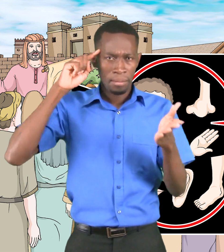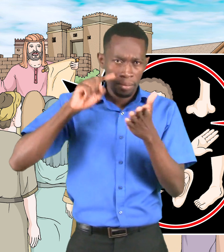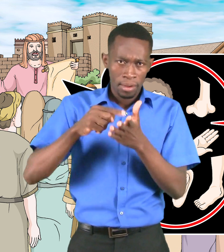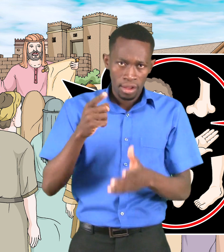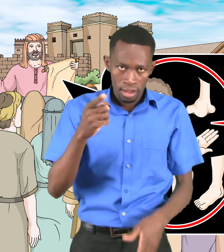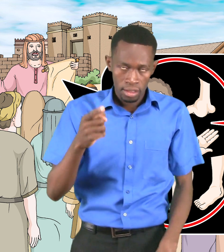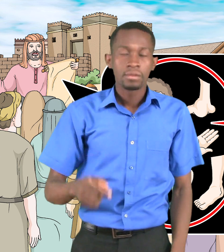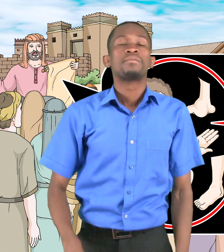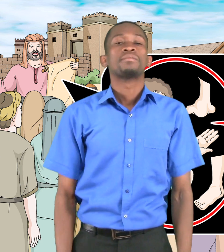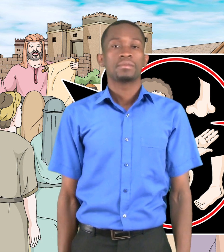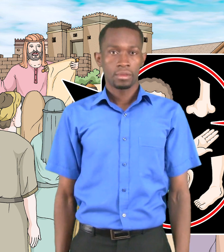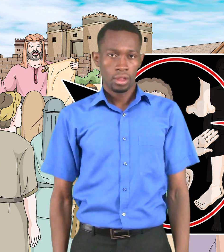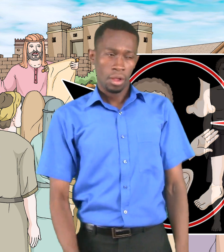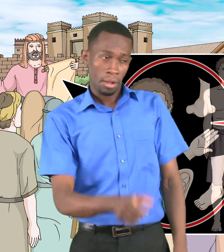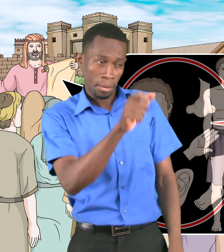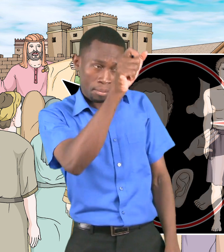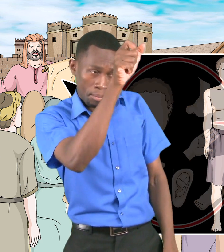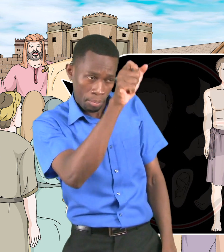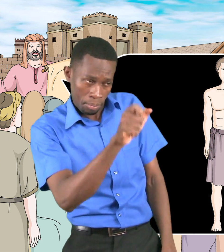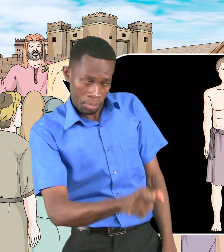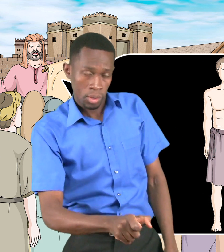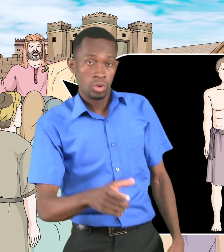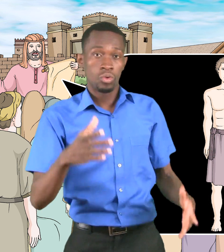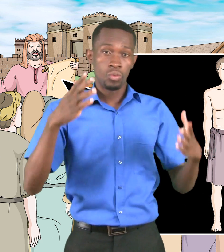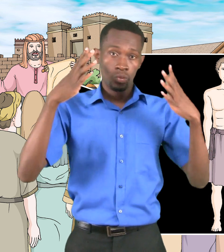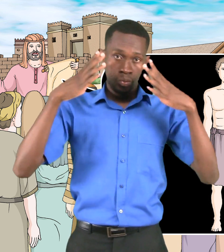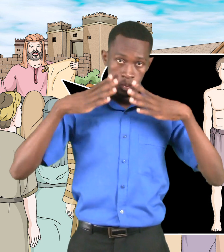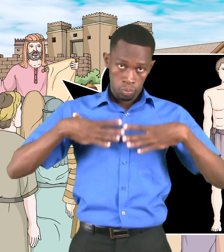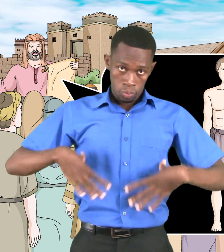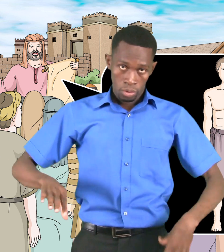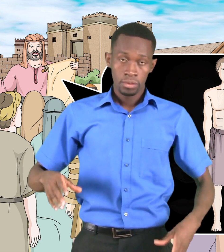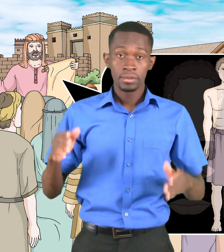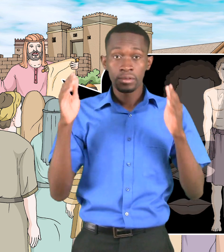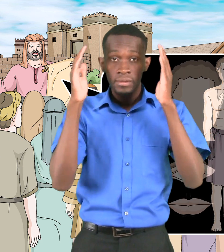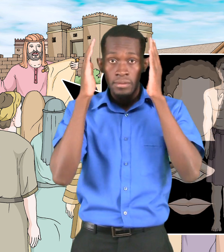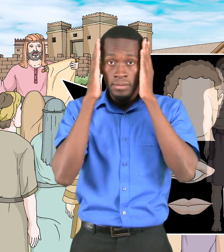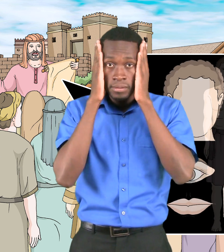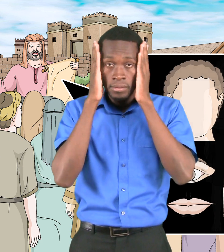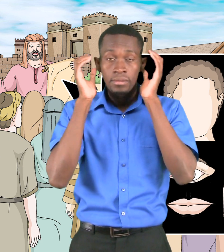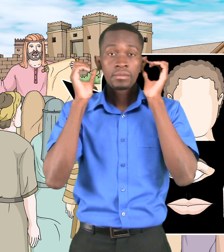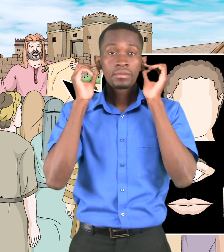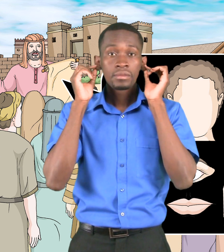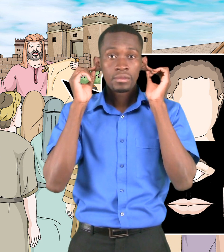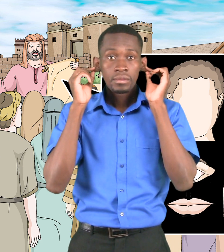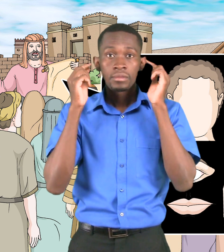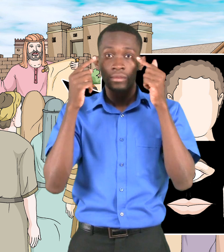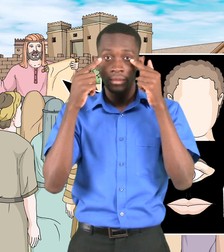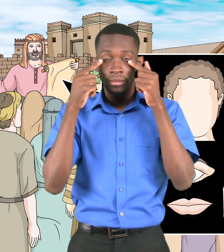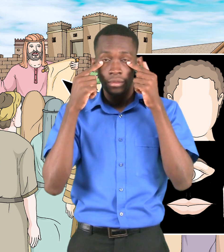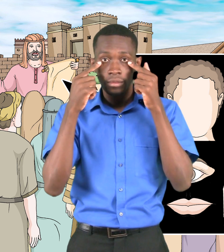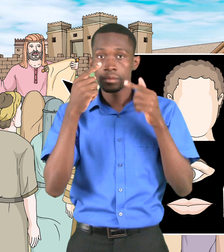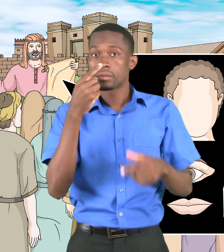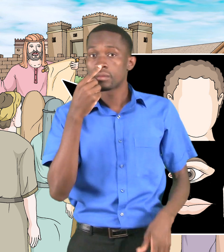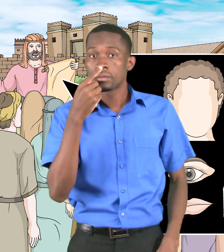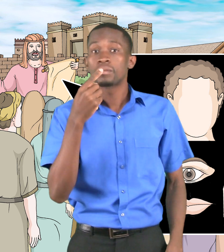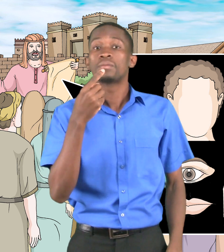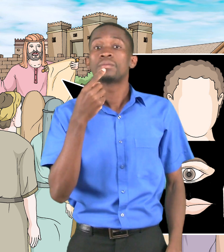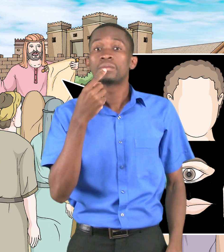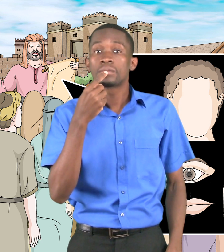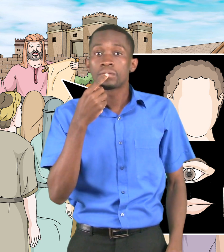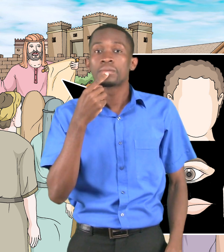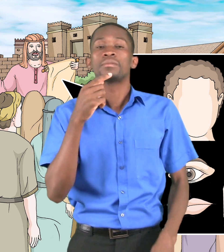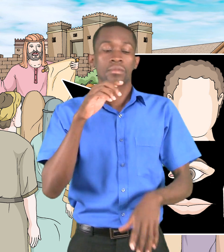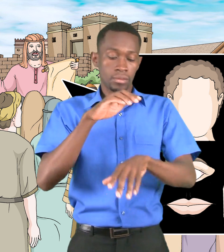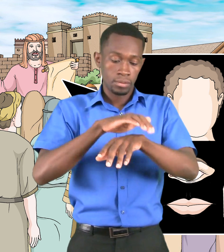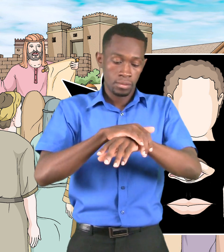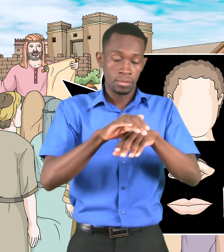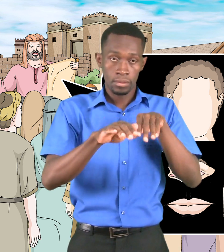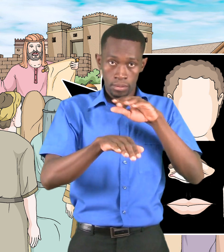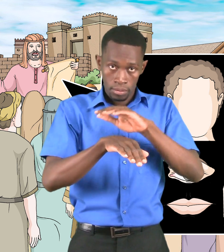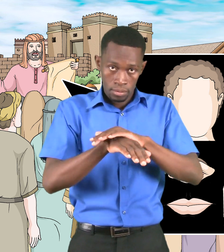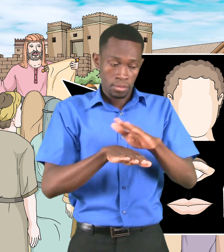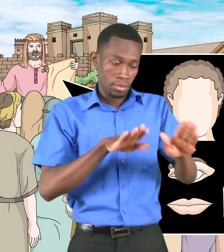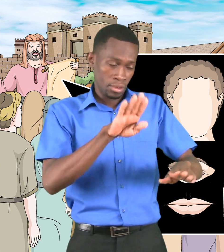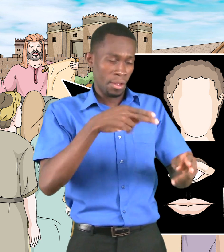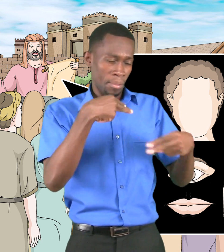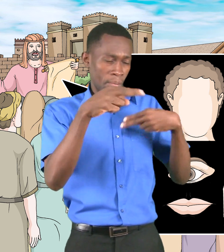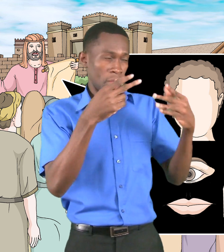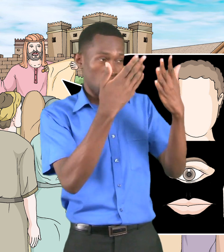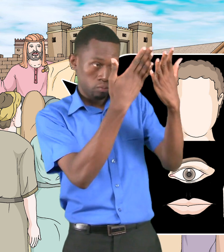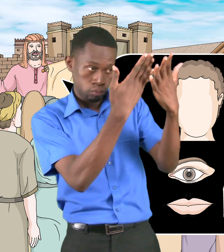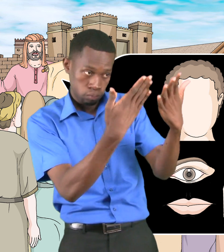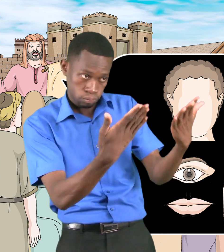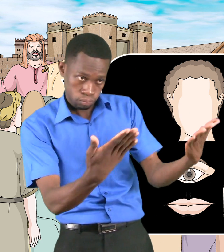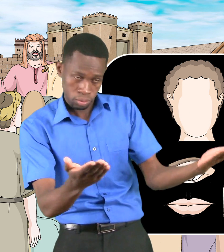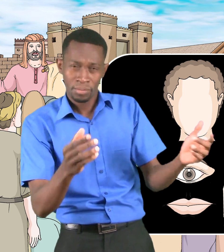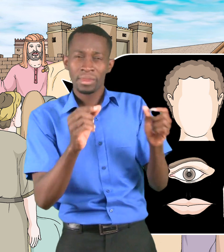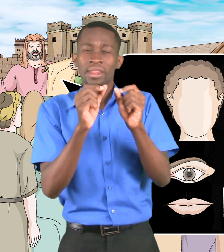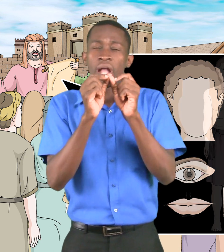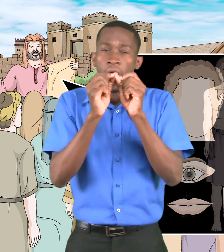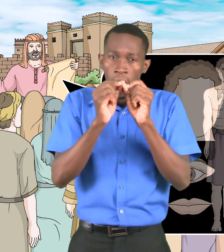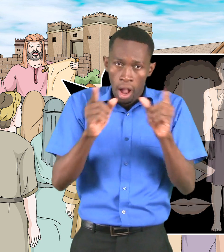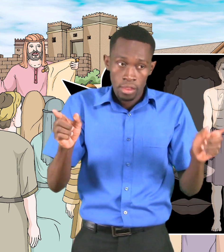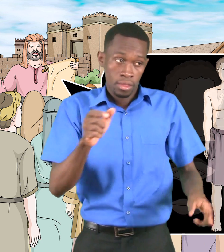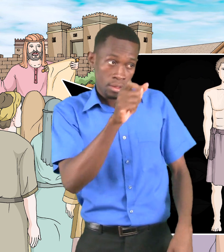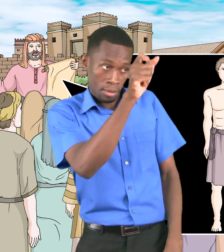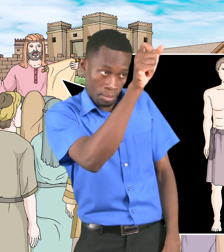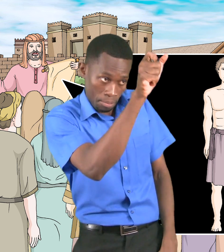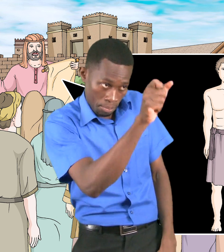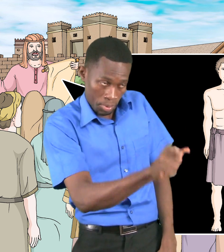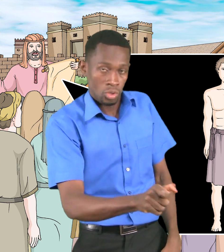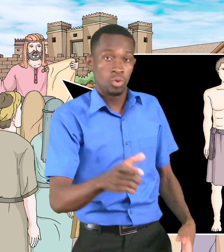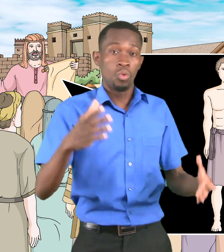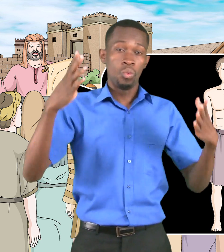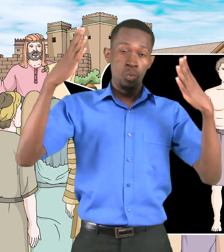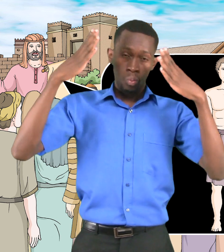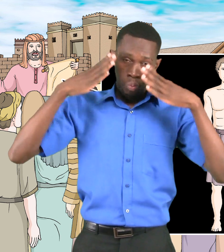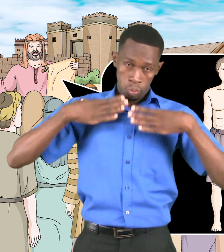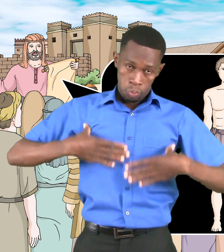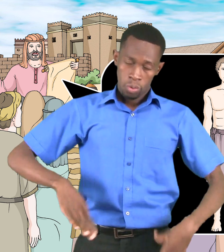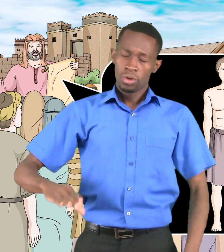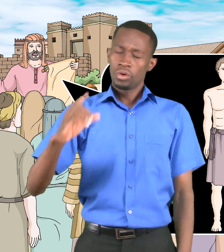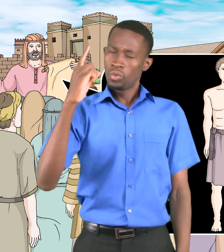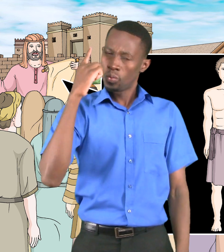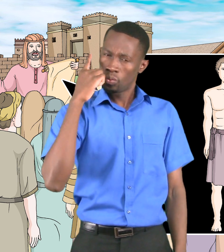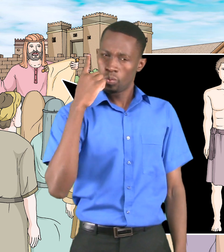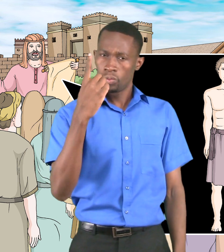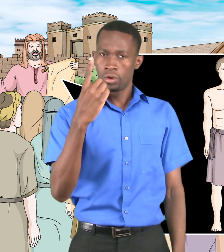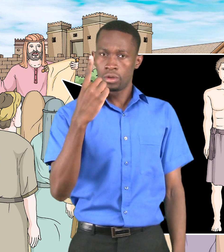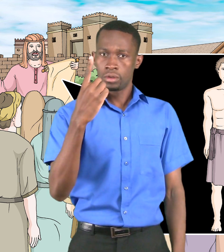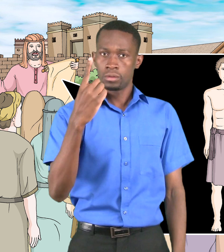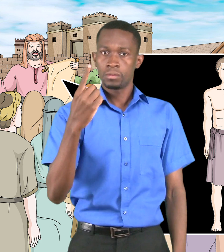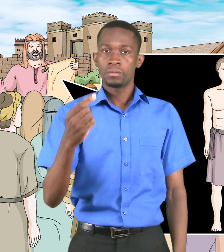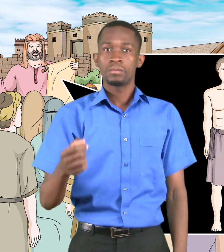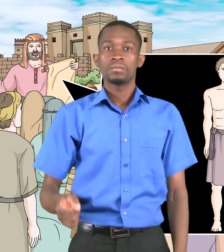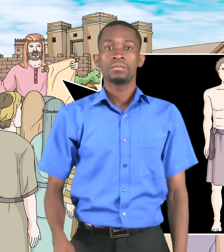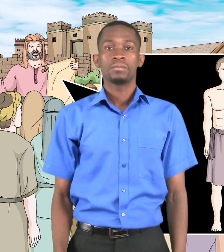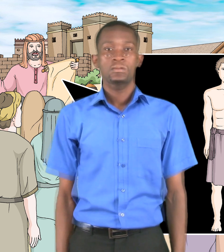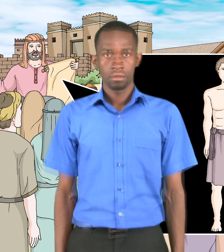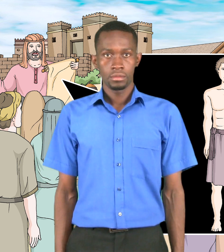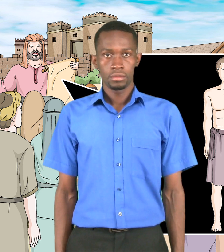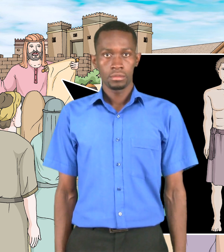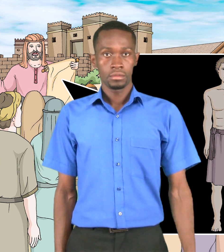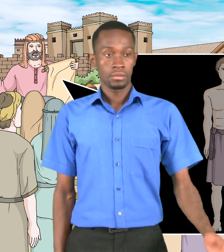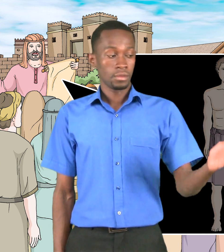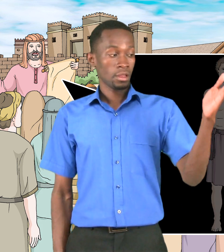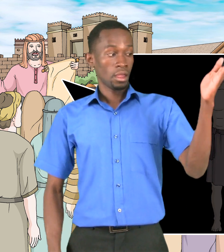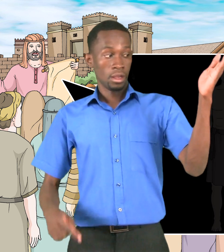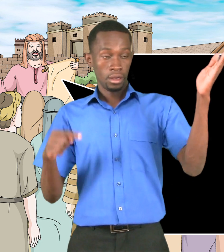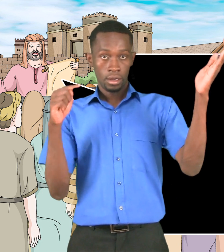As it is, there are many parts, but one body.